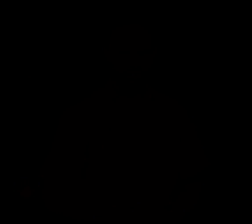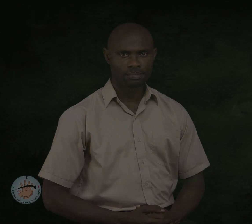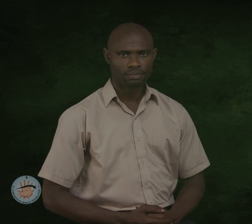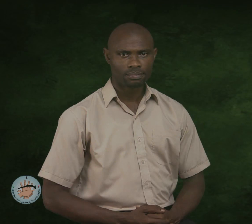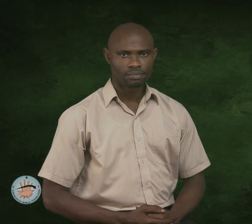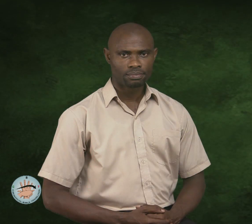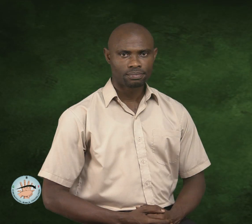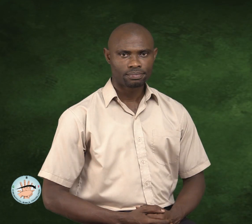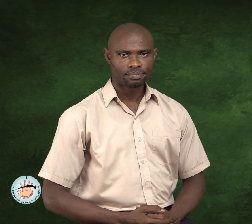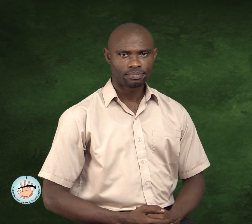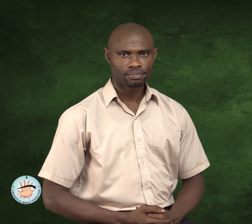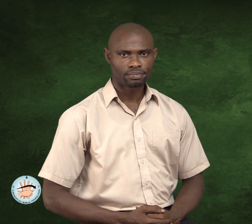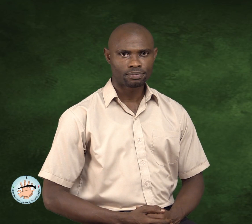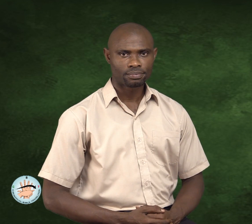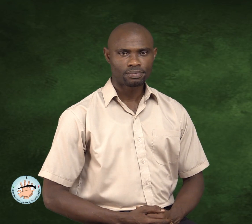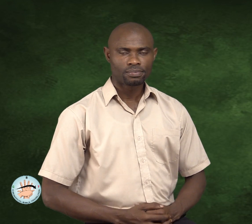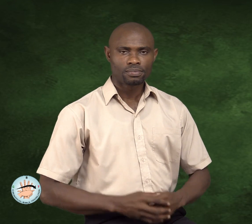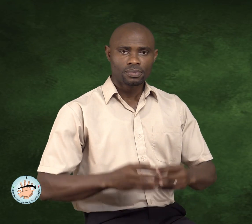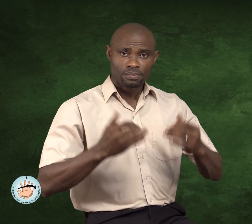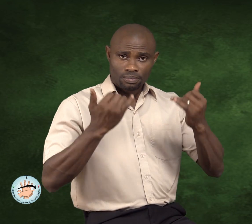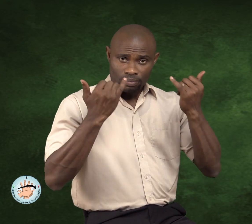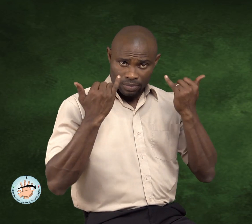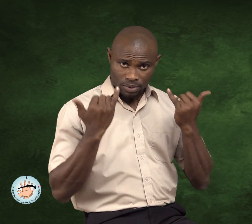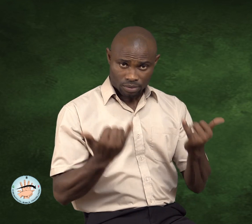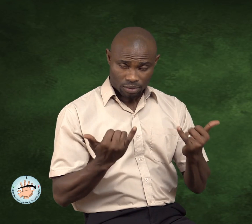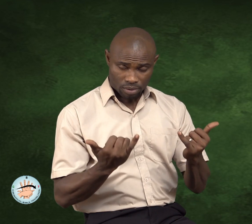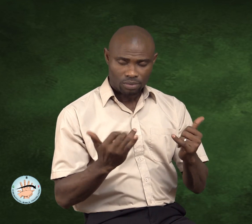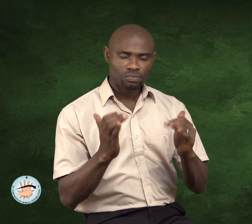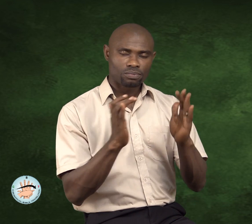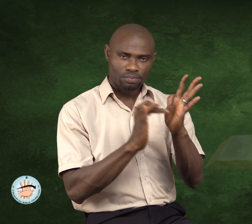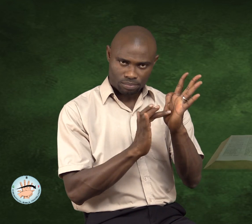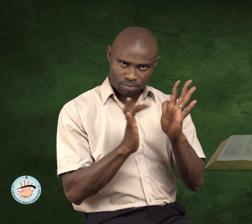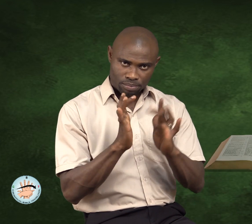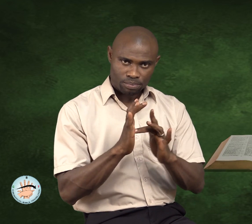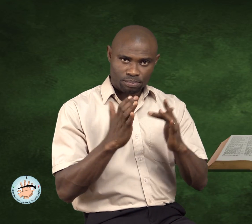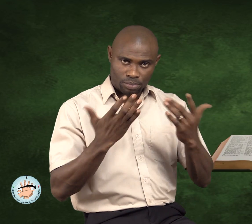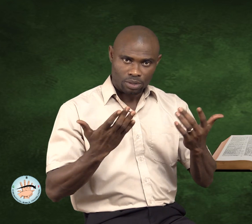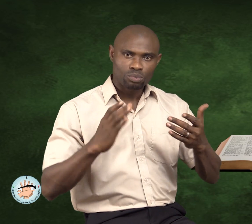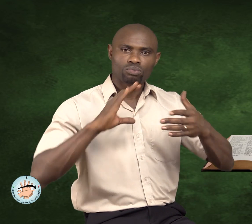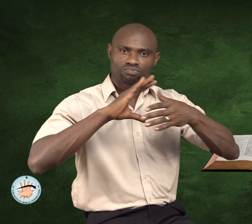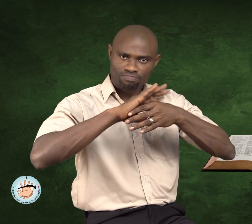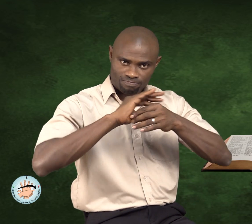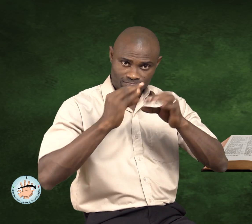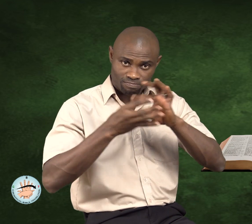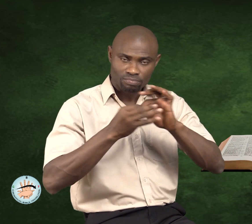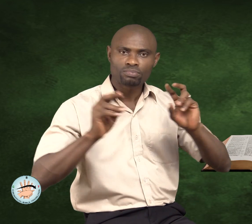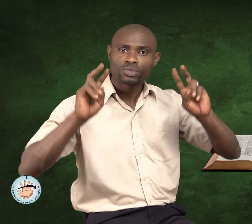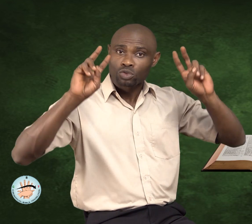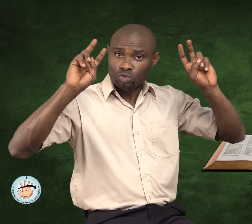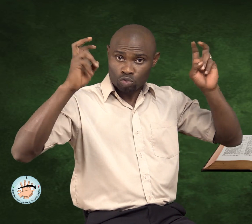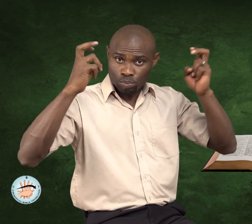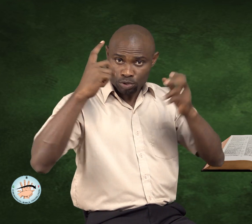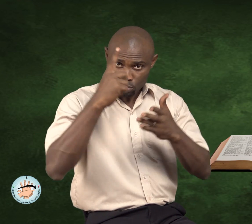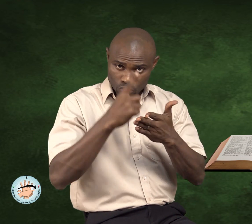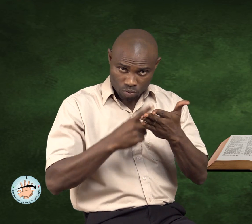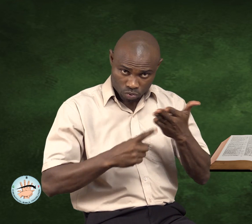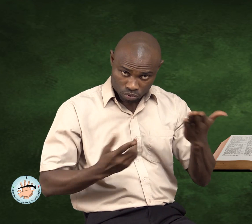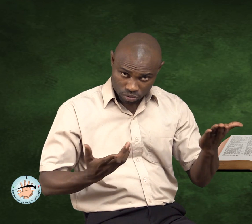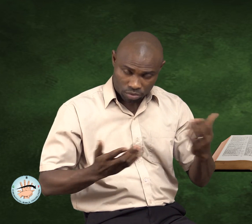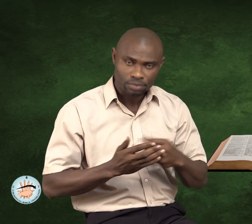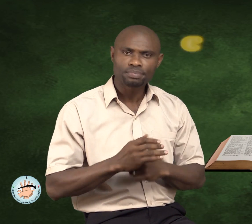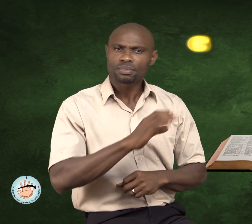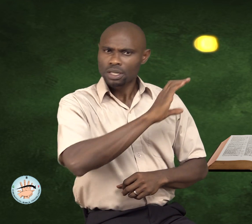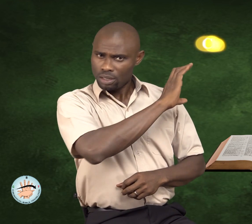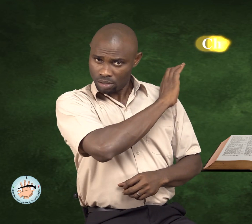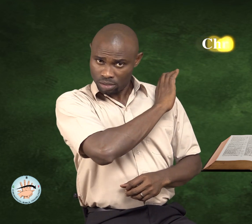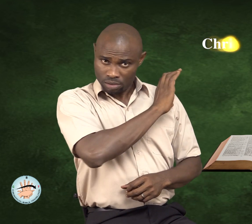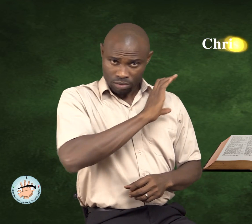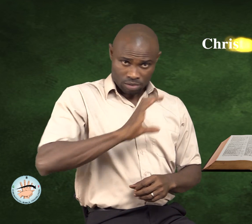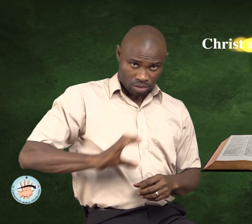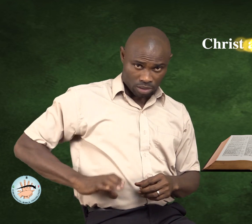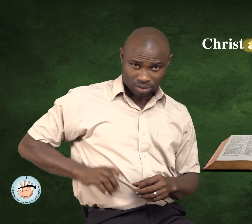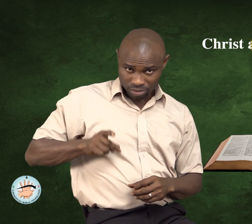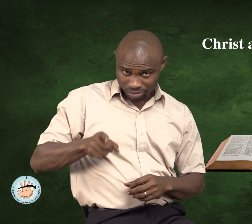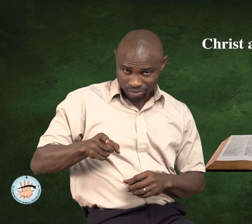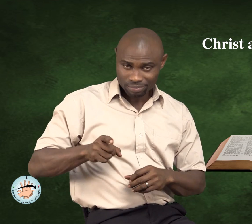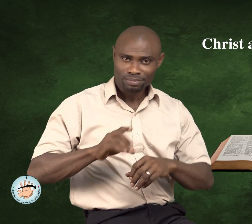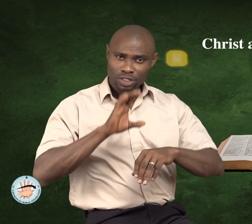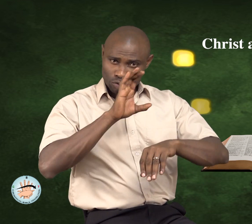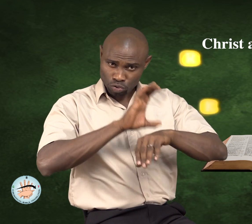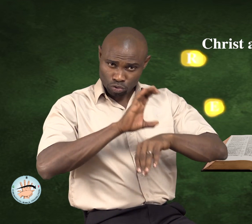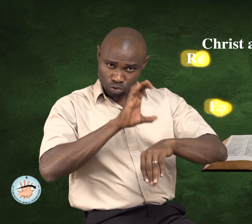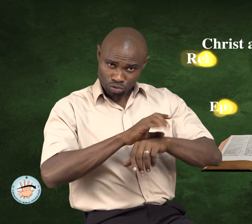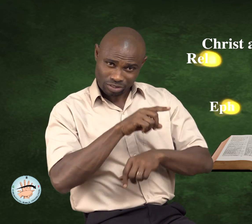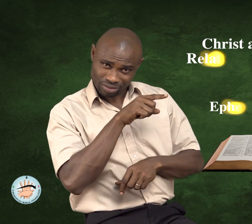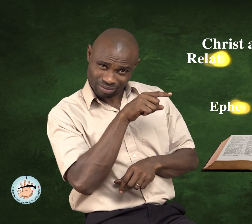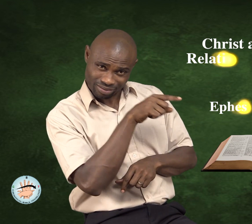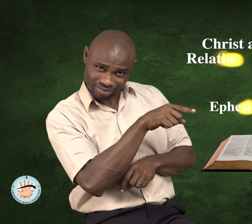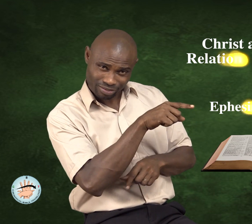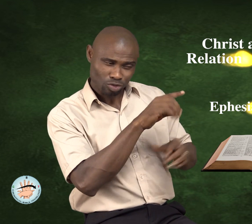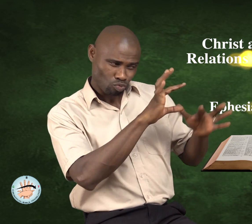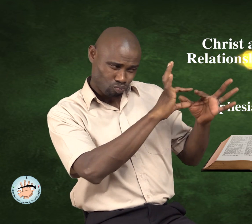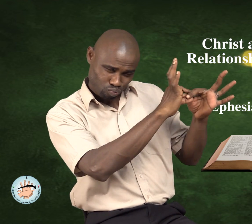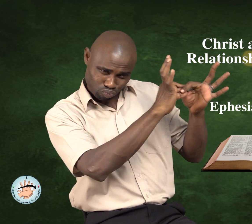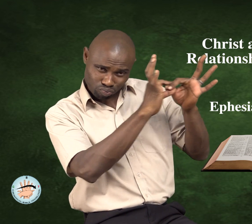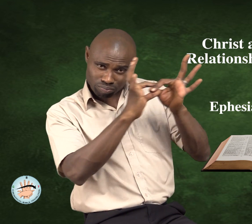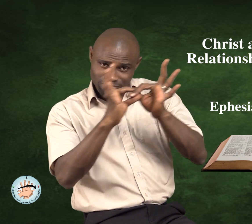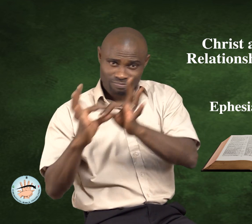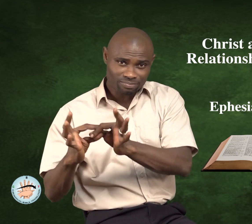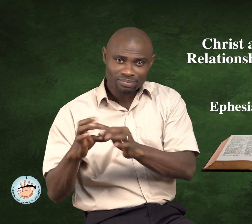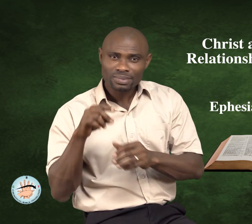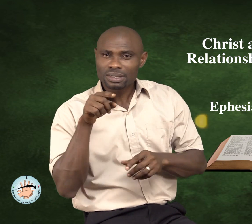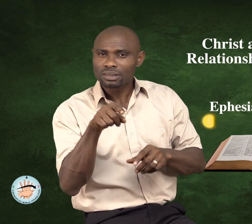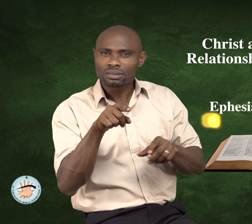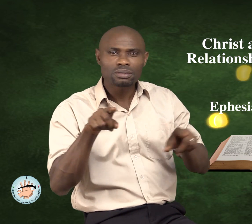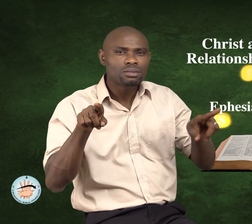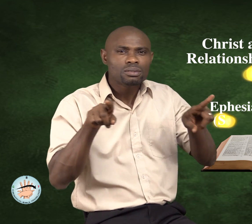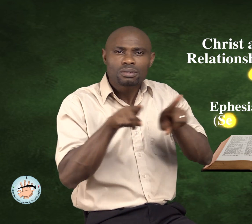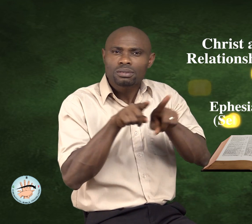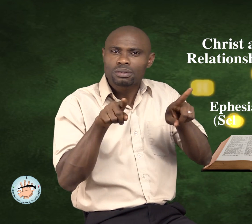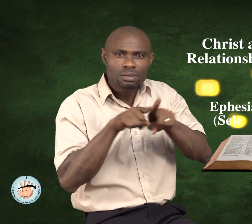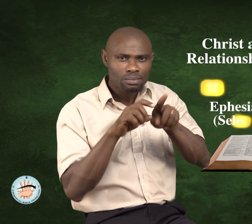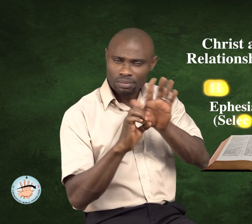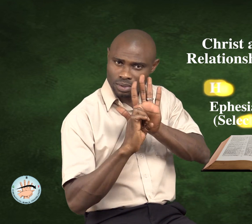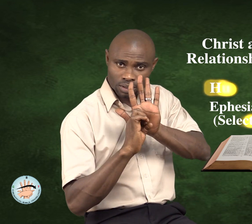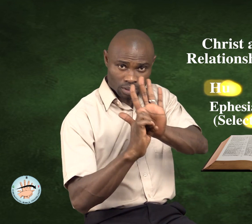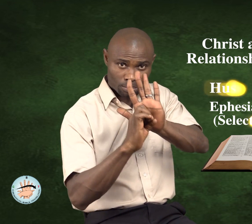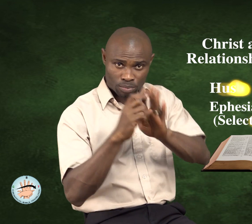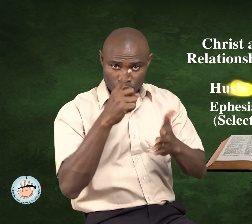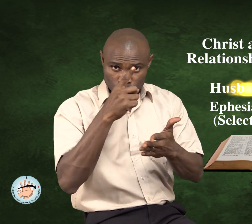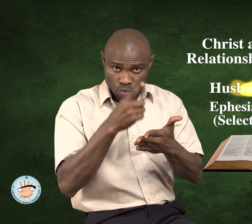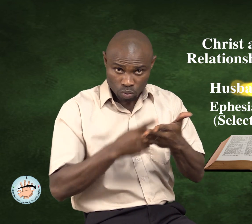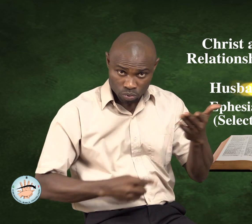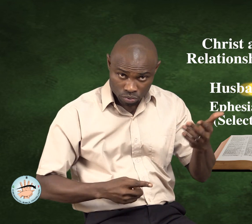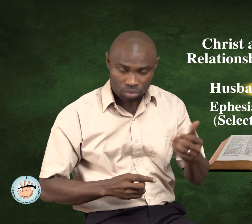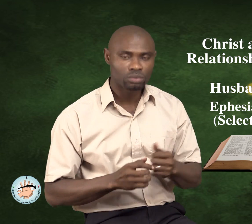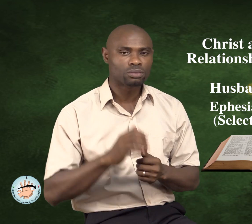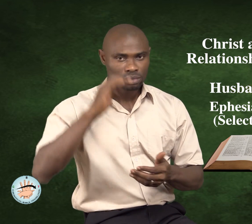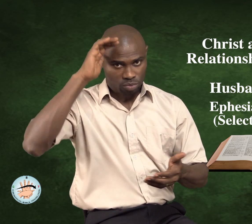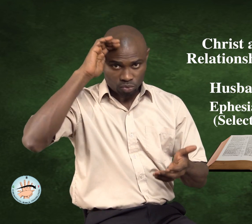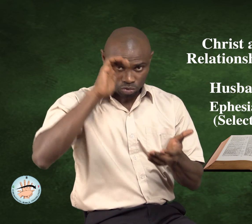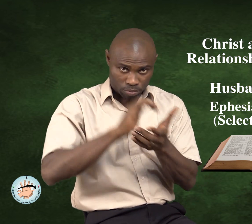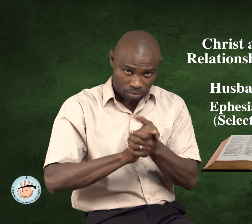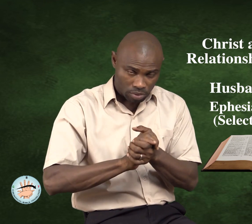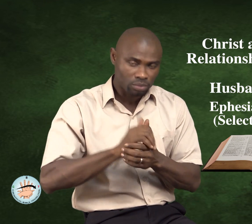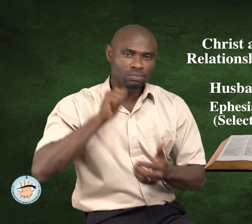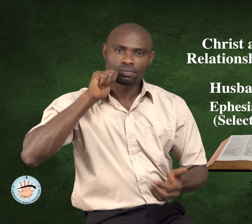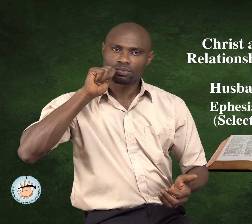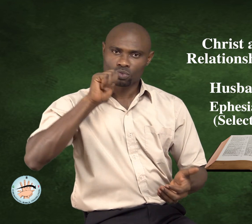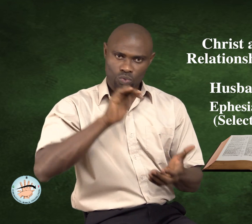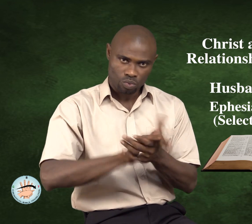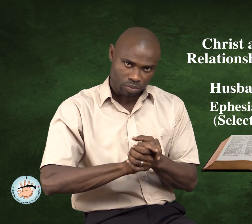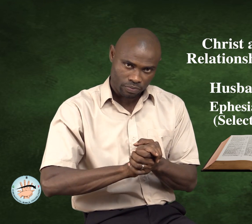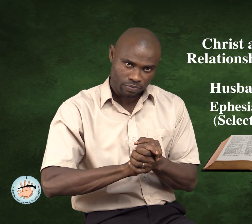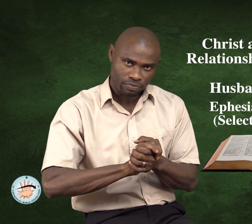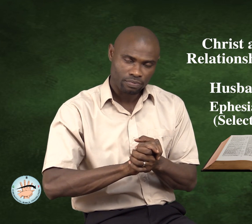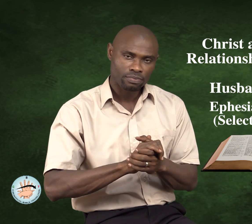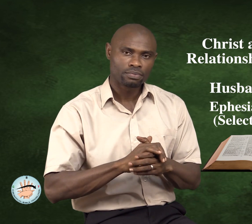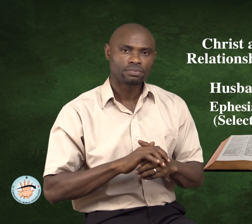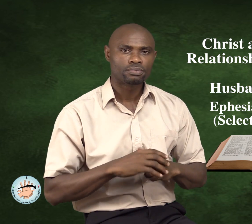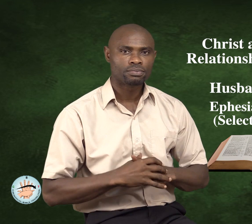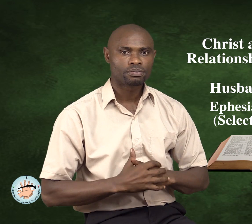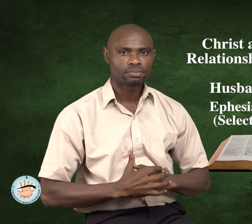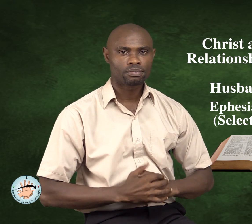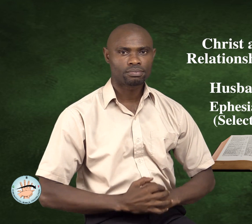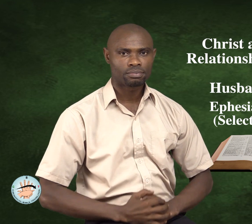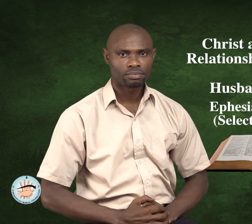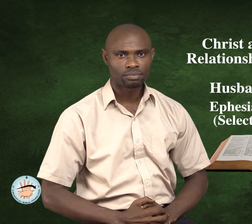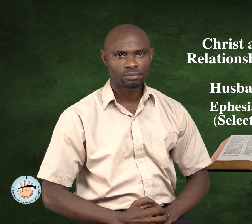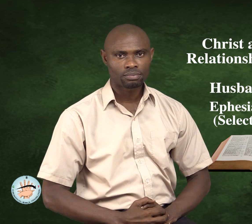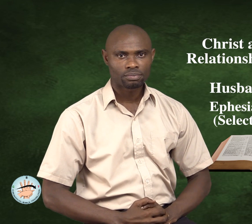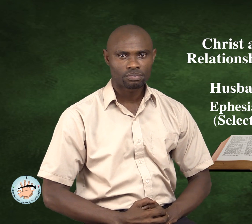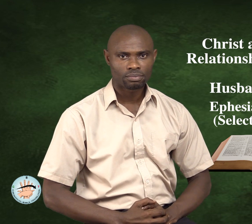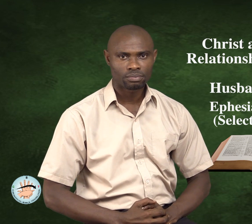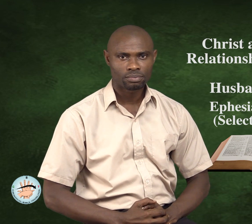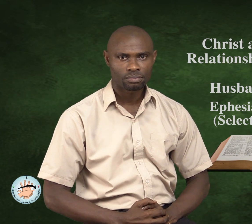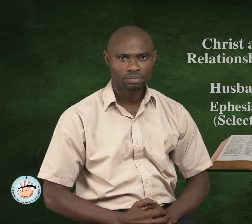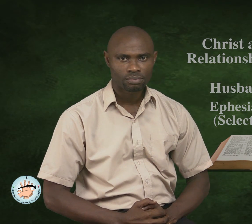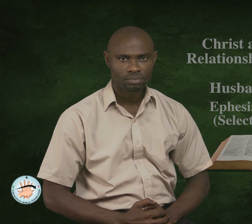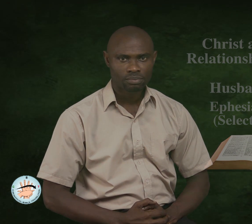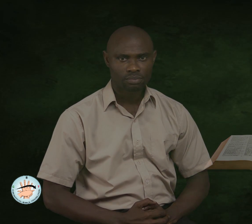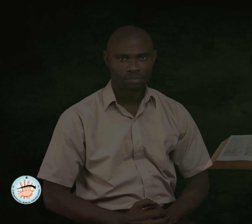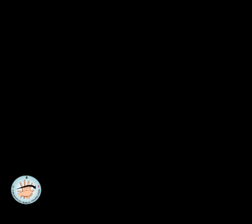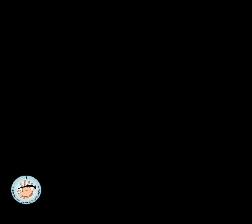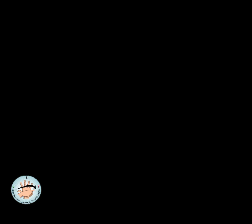Christ and church relationship as example